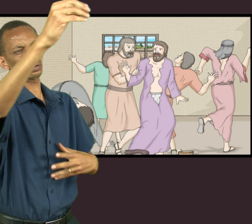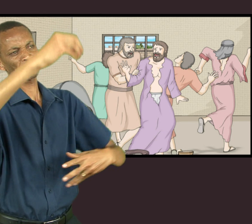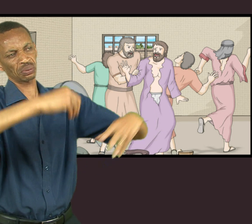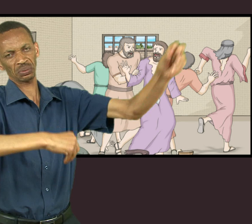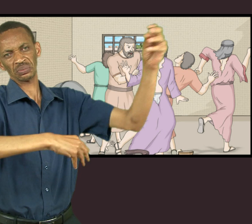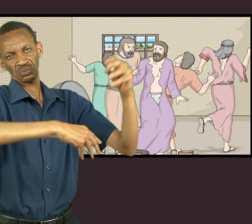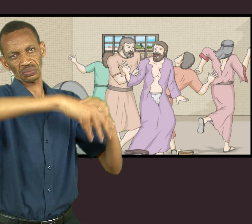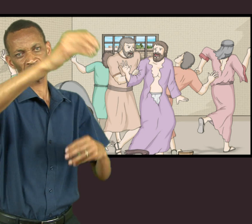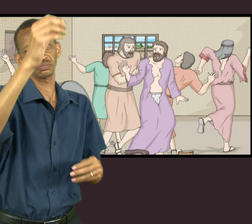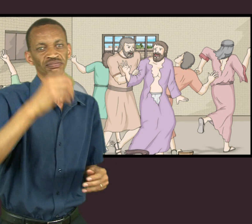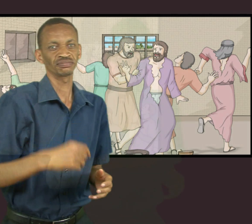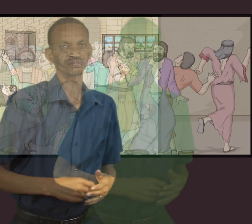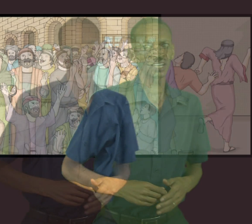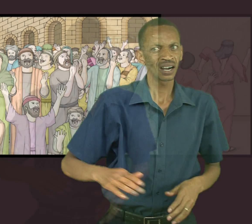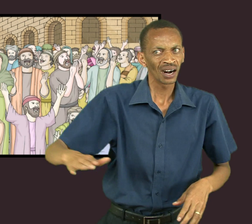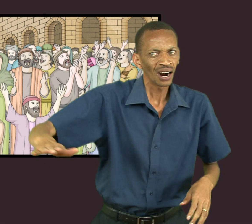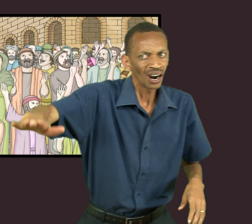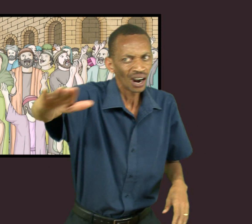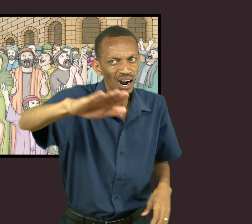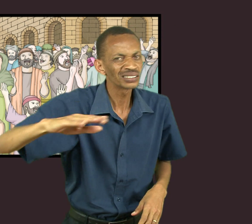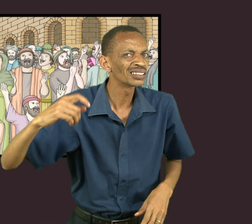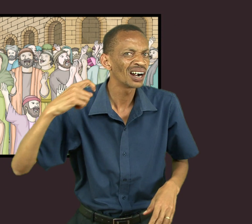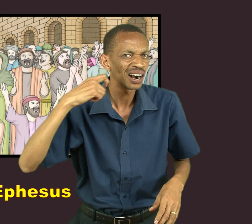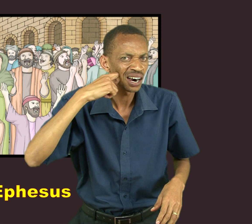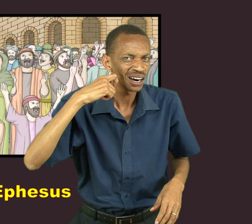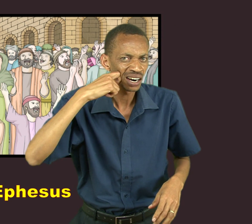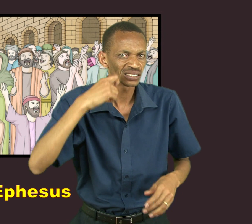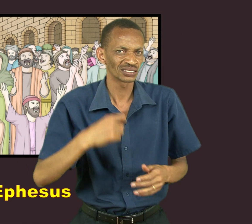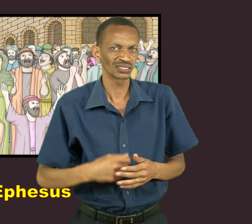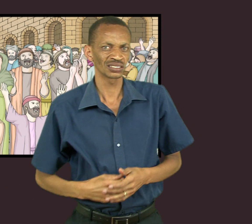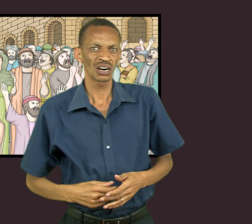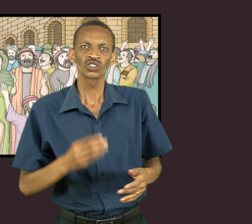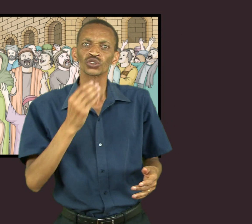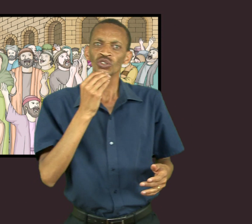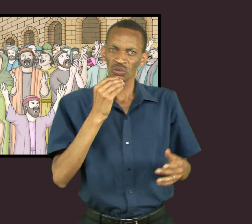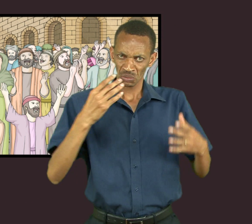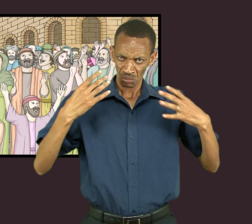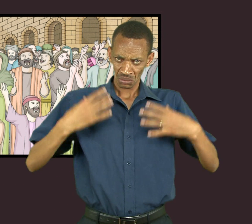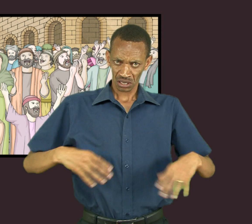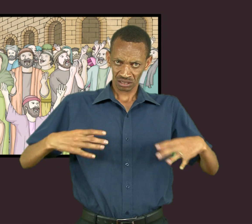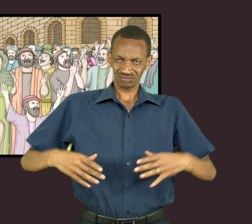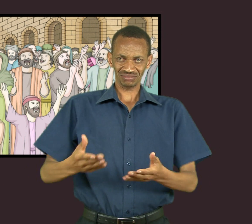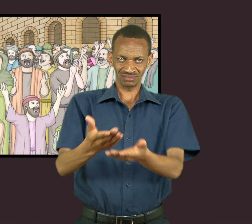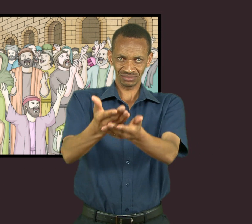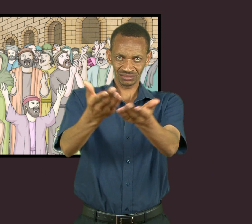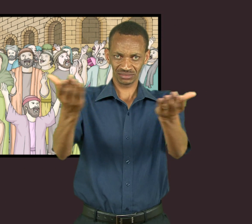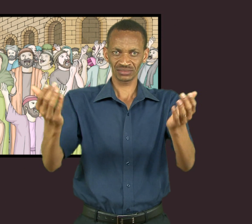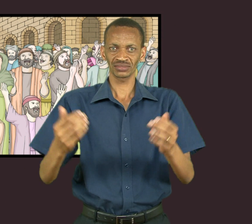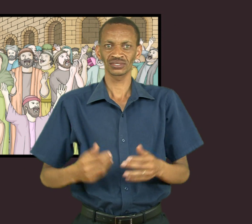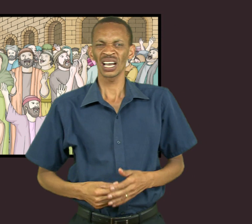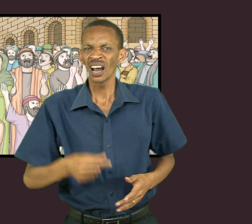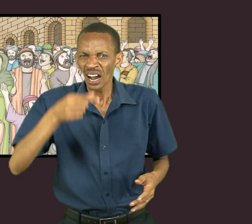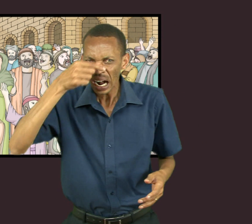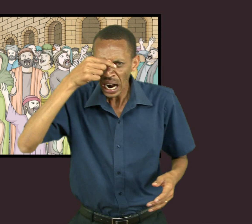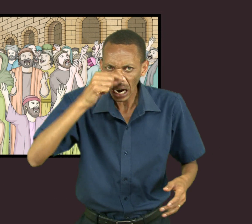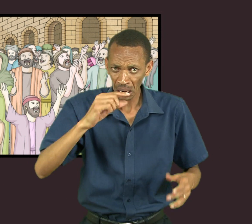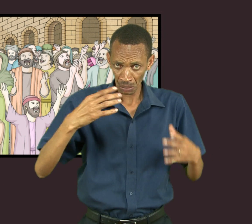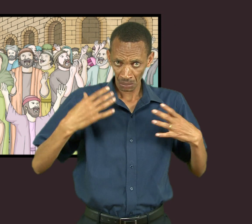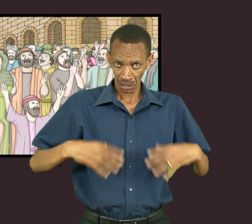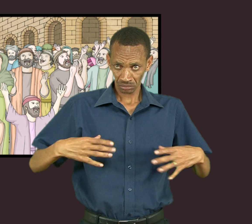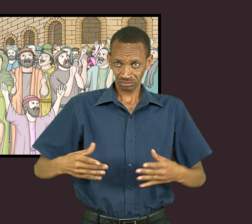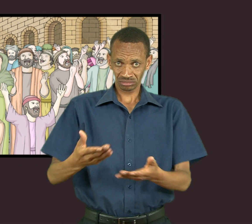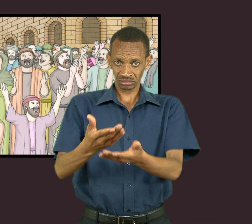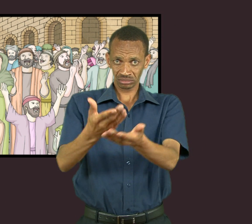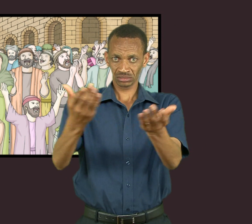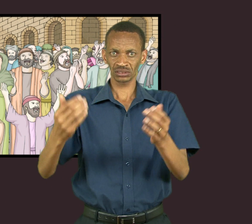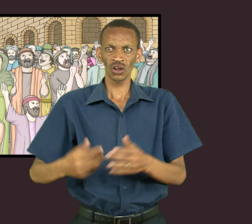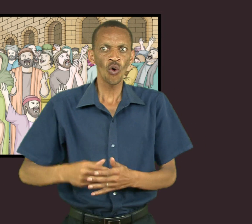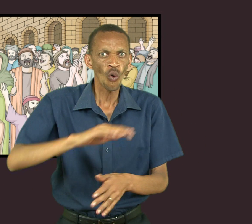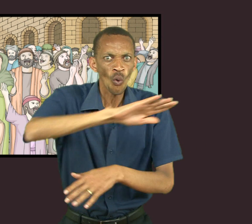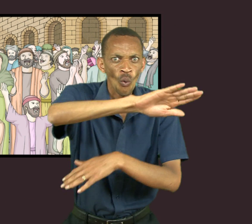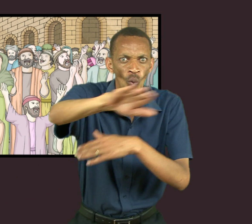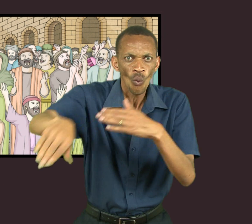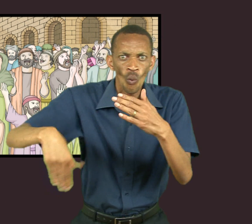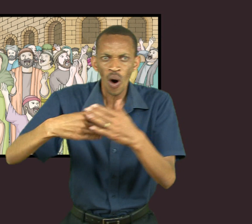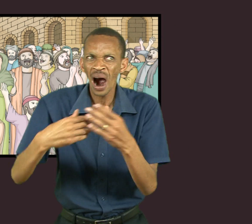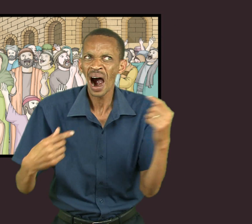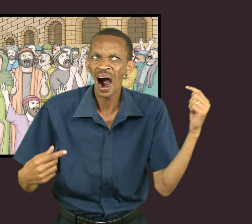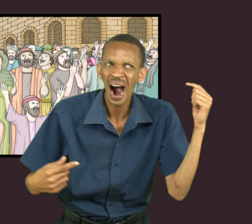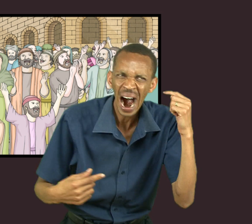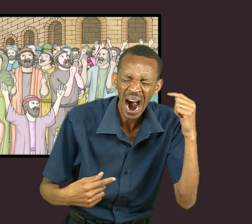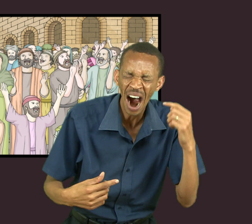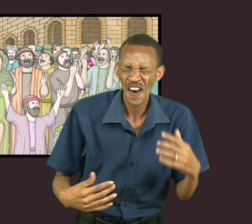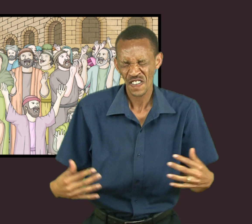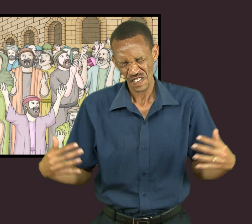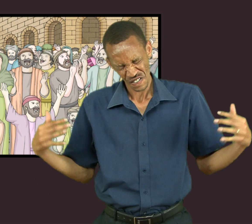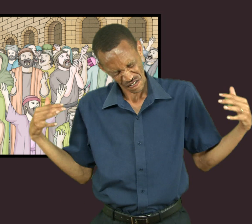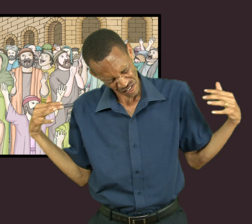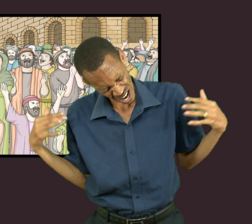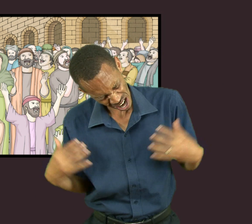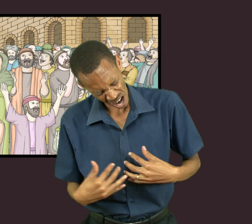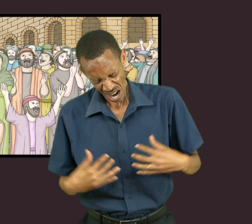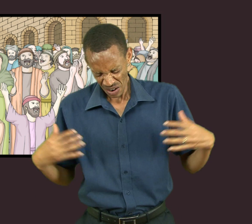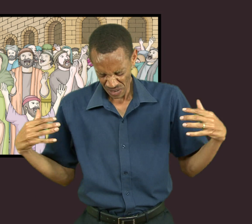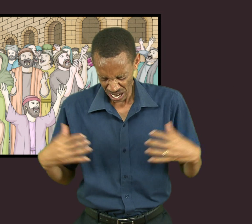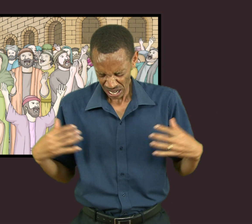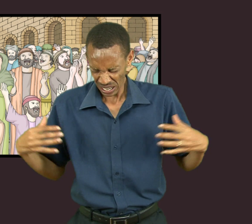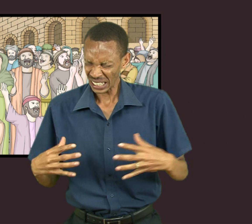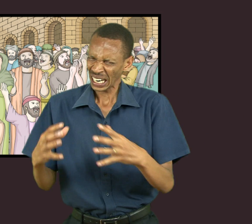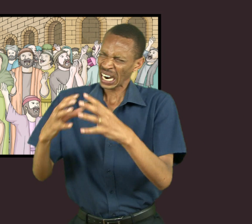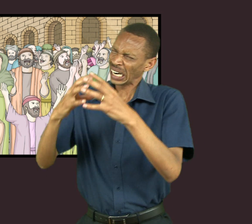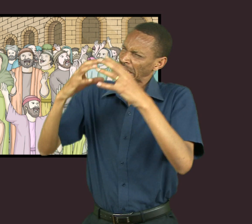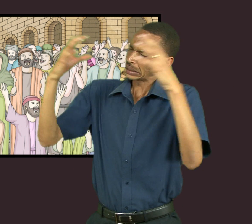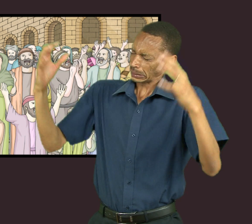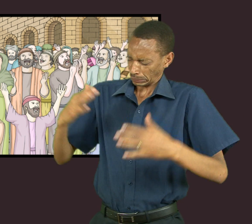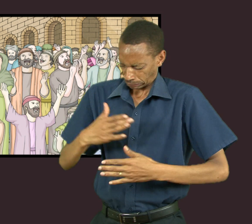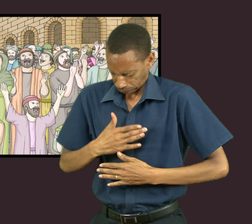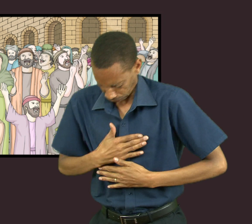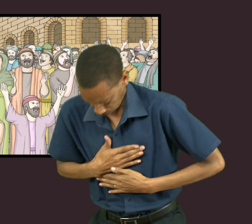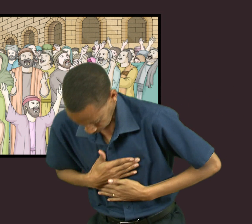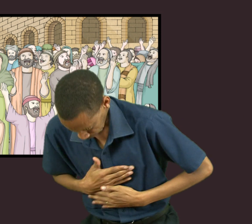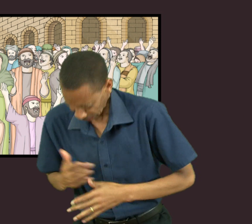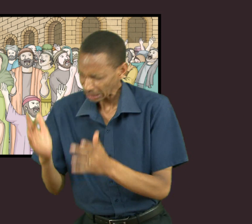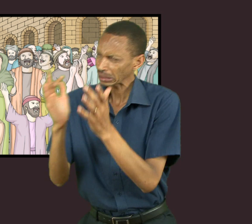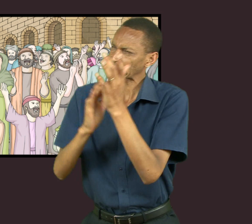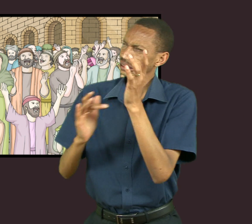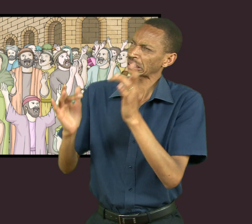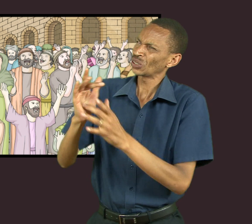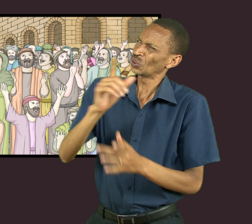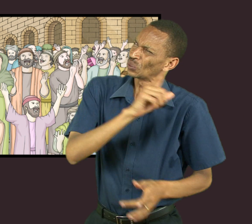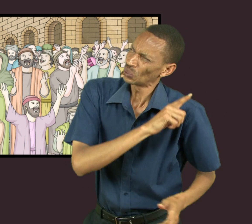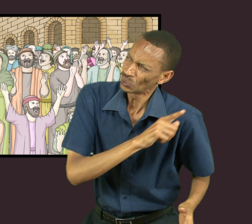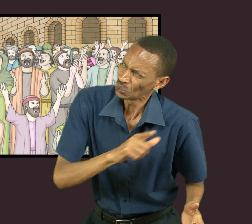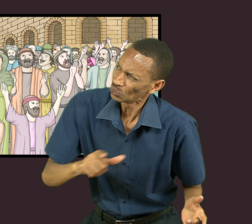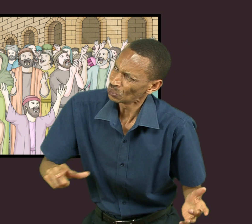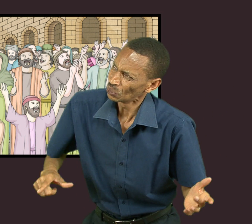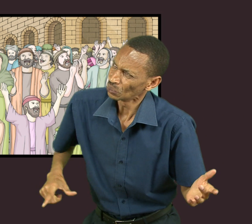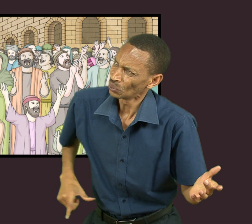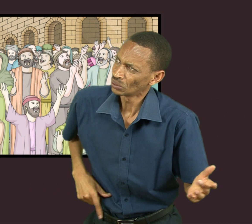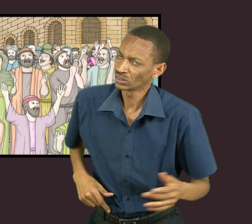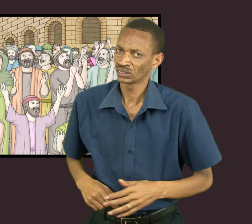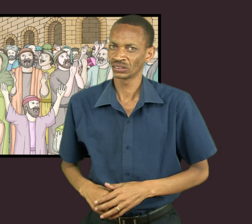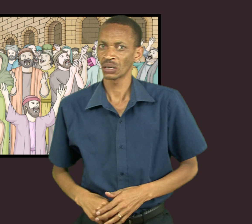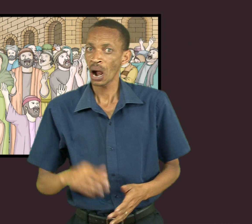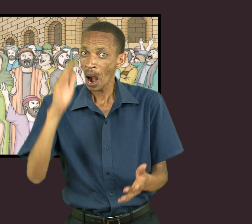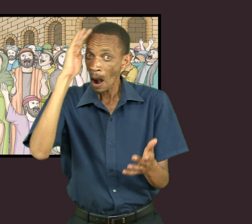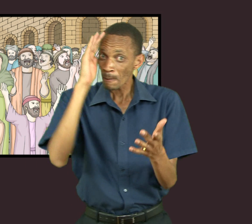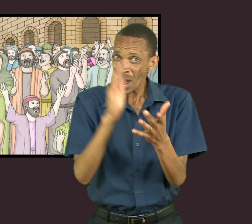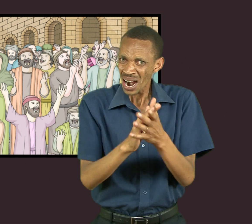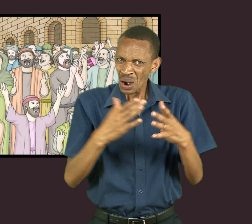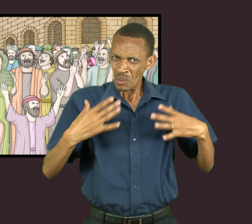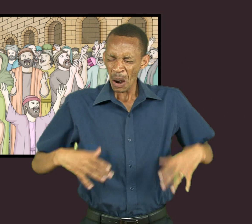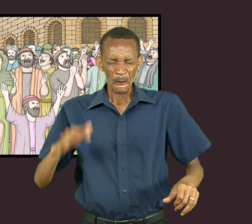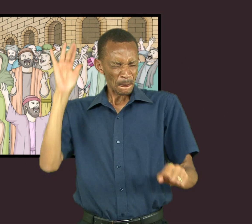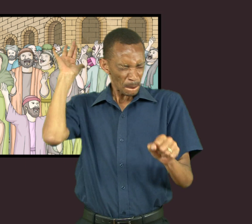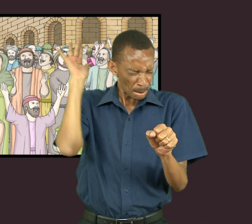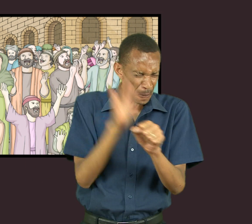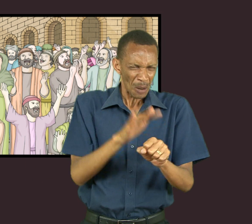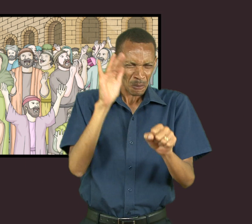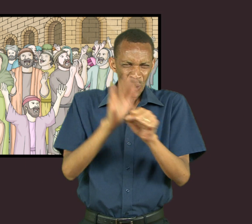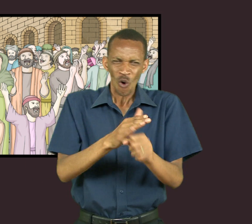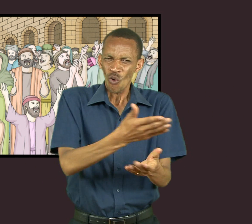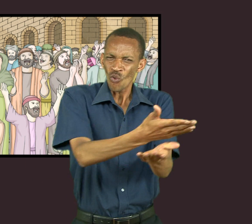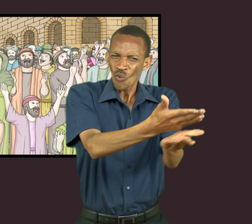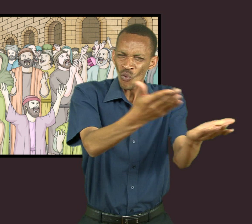This became known to all the Jews and Greeks living in Ephesus, and fear came over all of them.